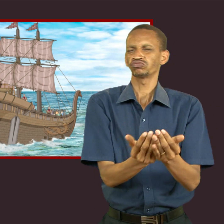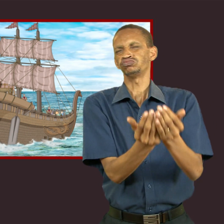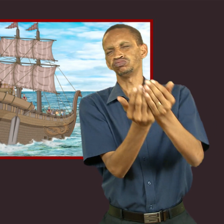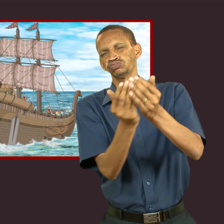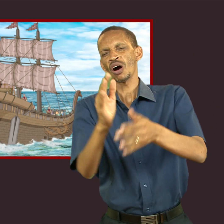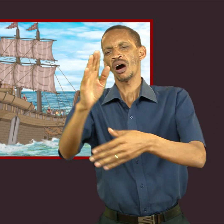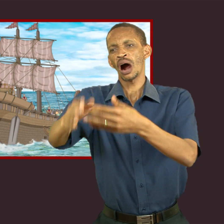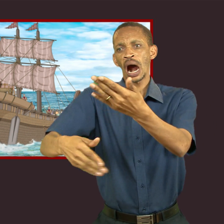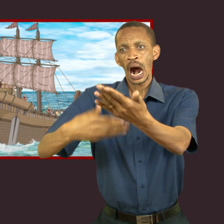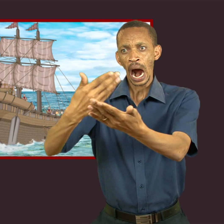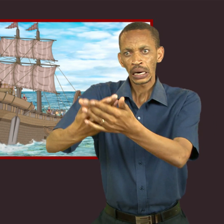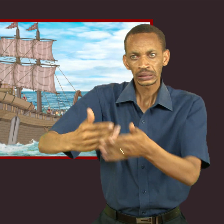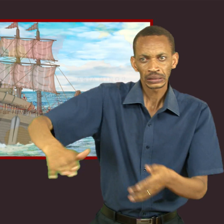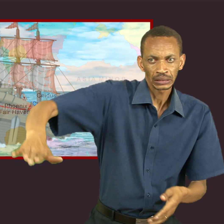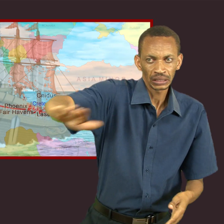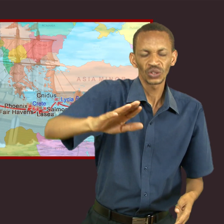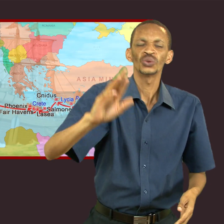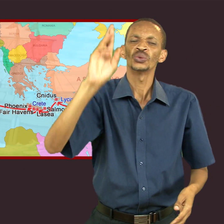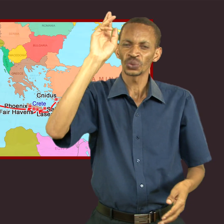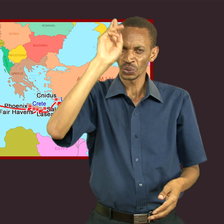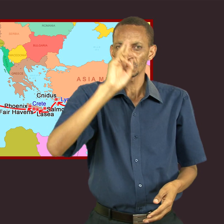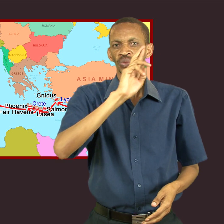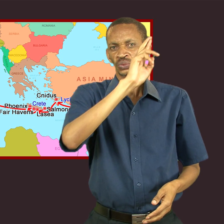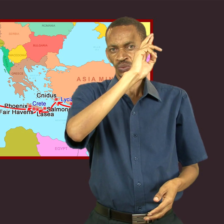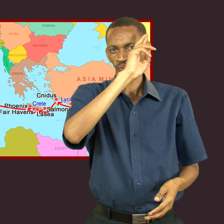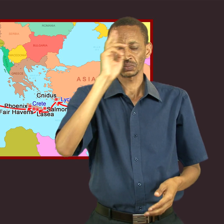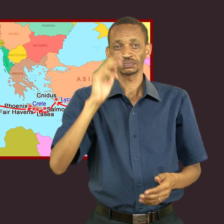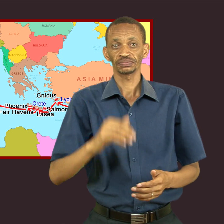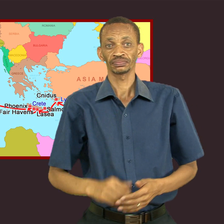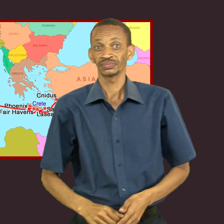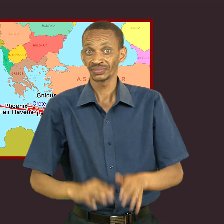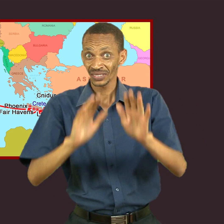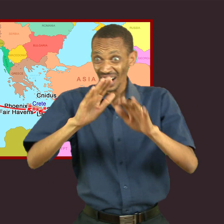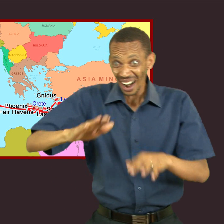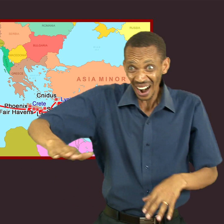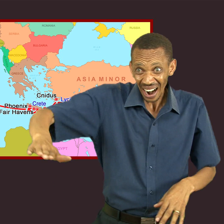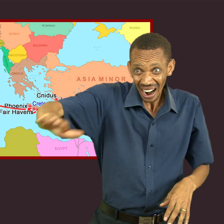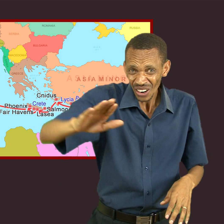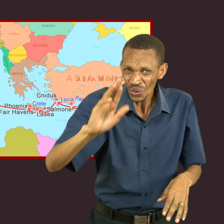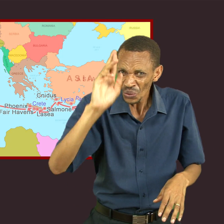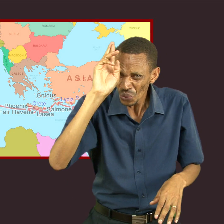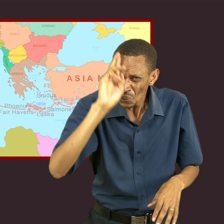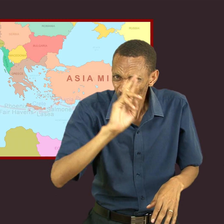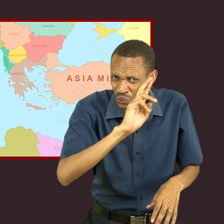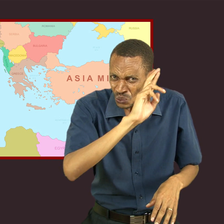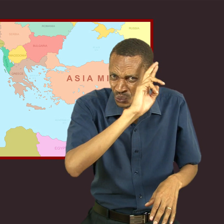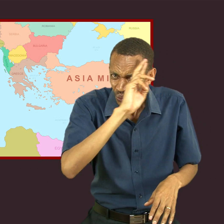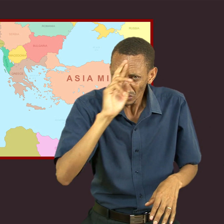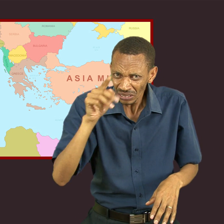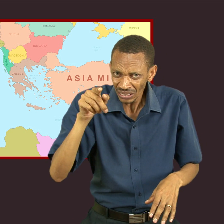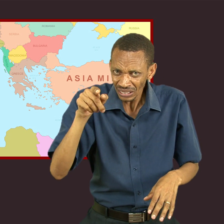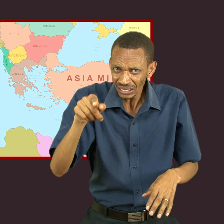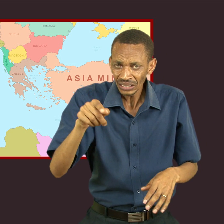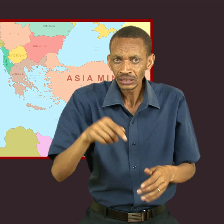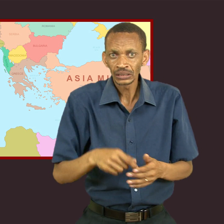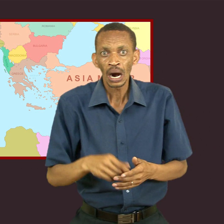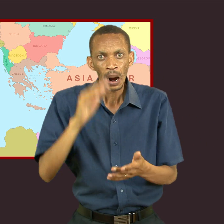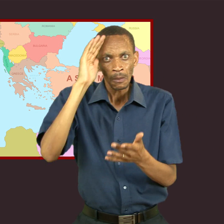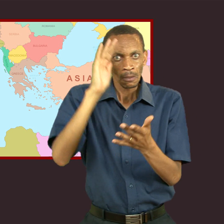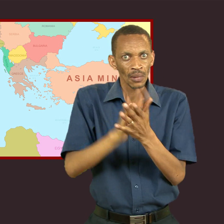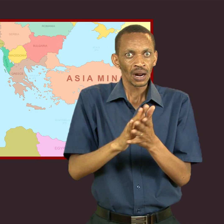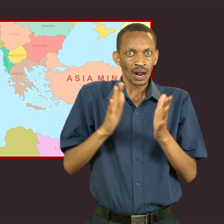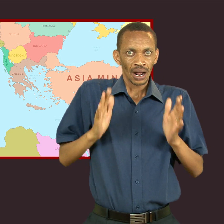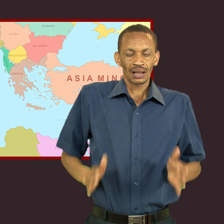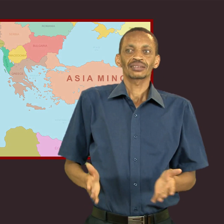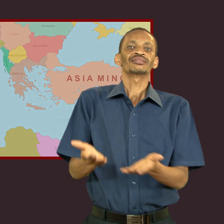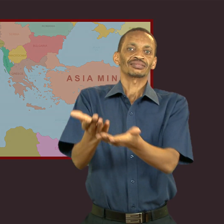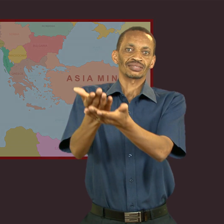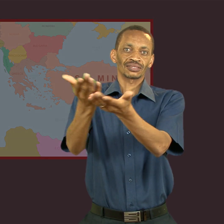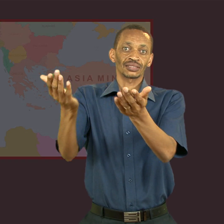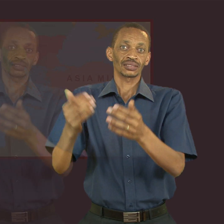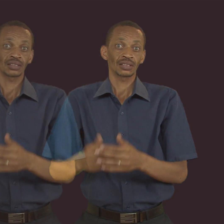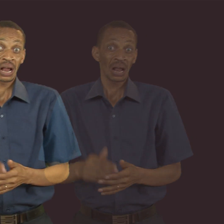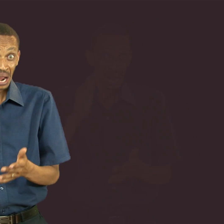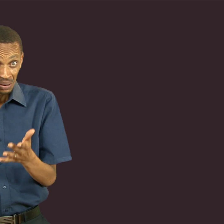And so we came to Rome.